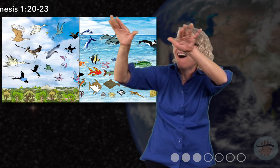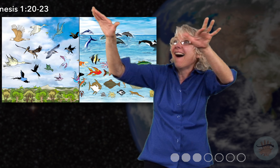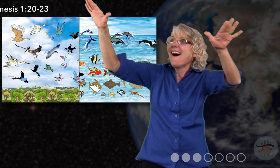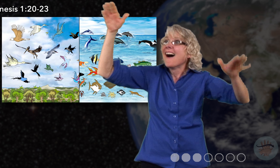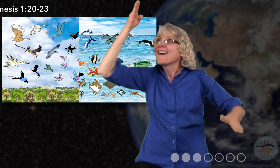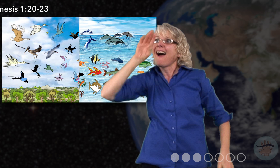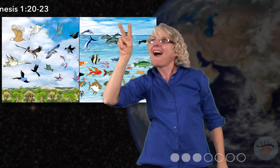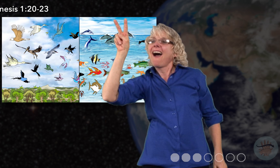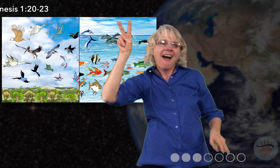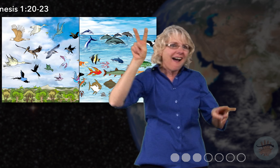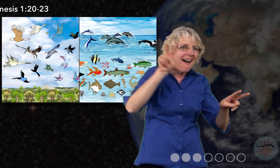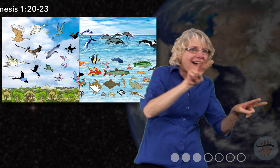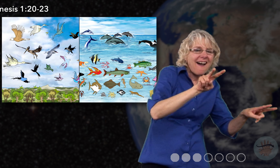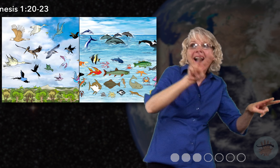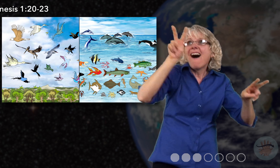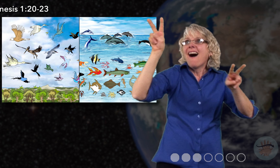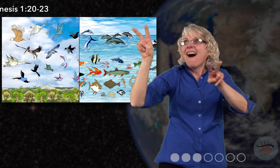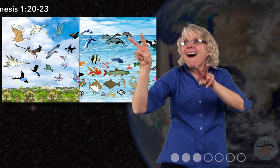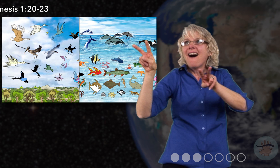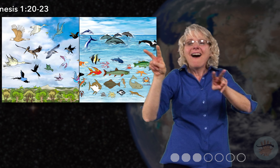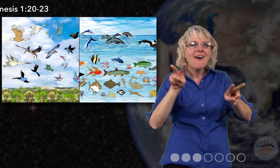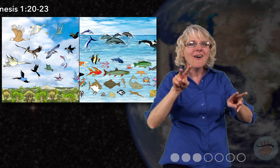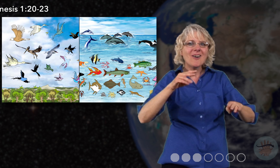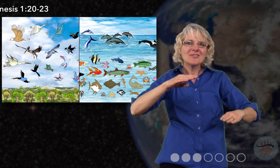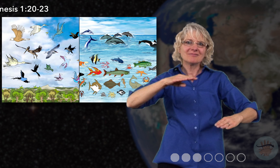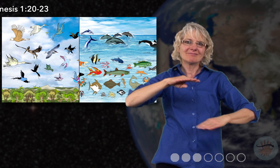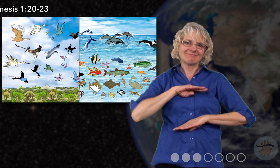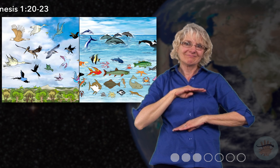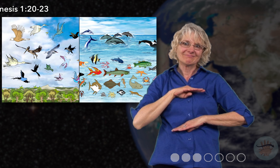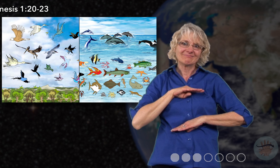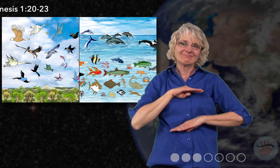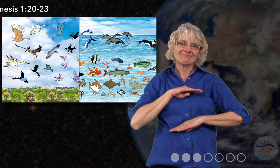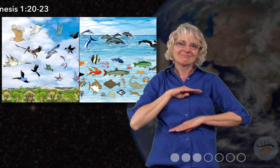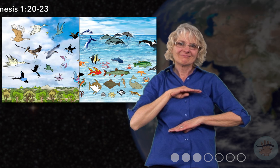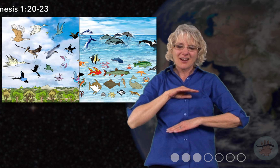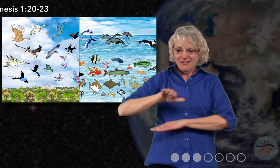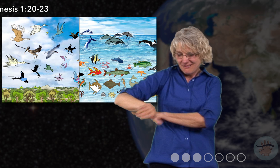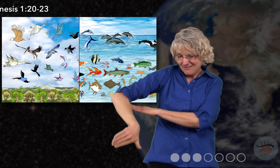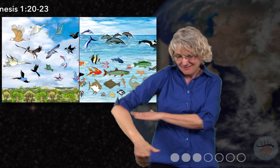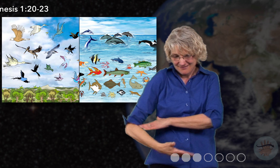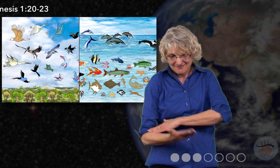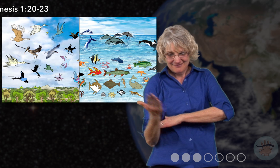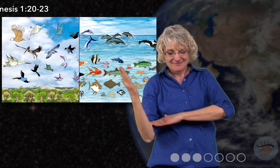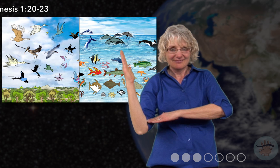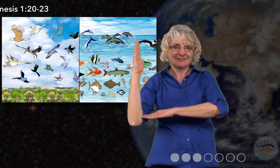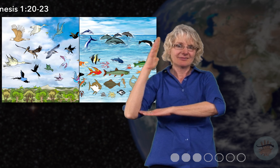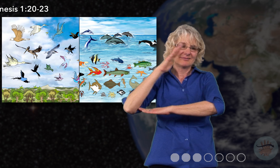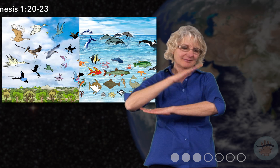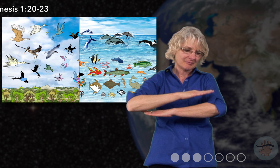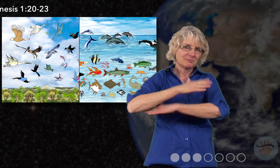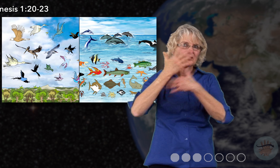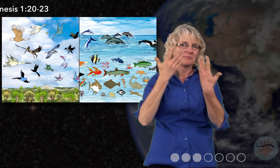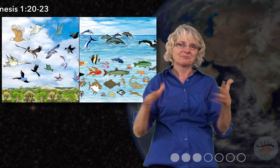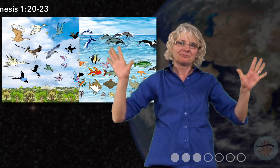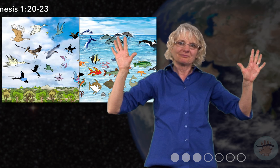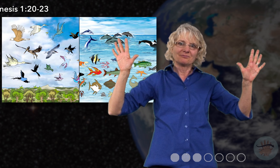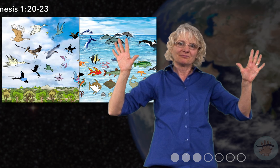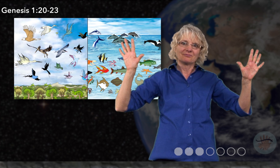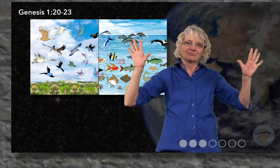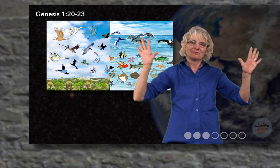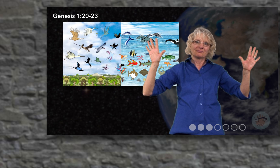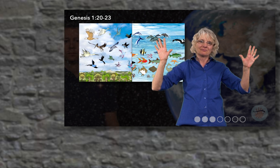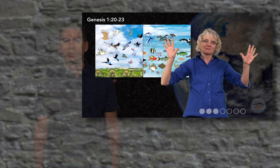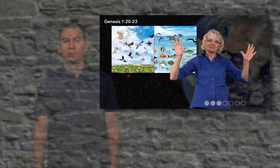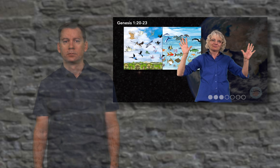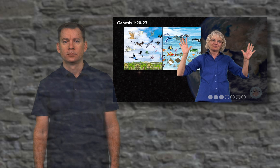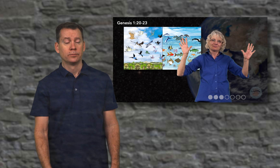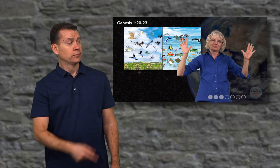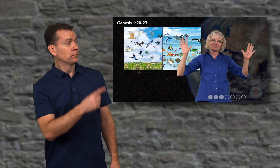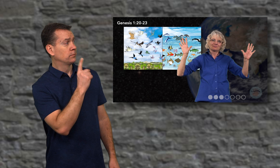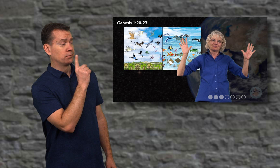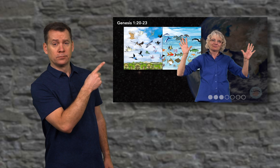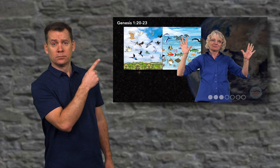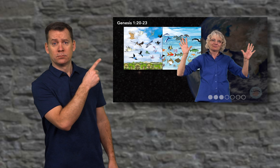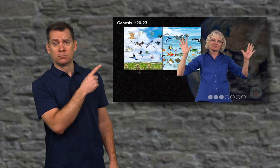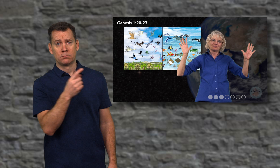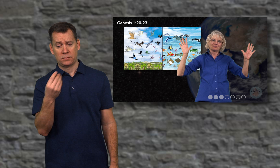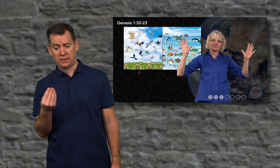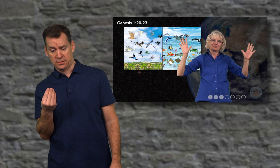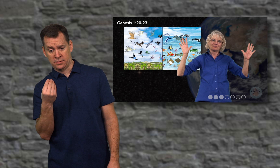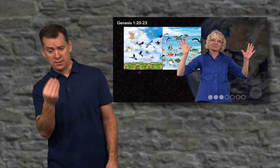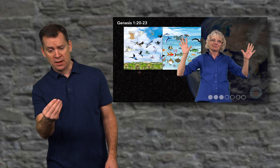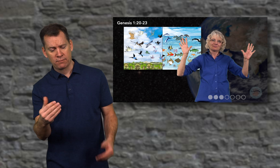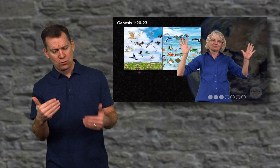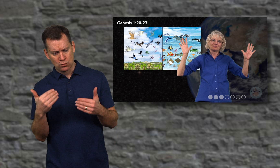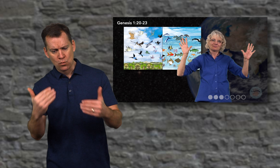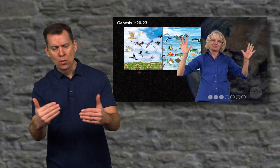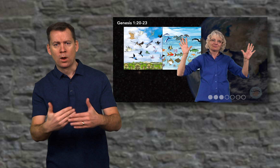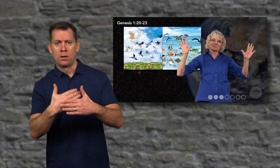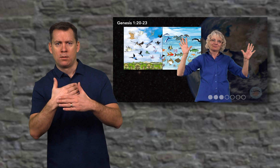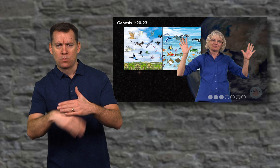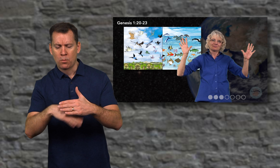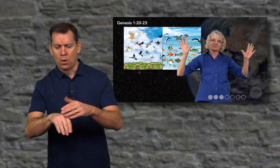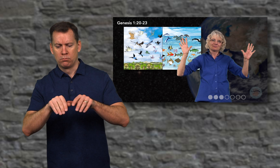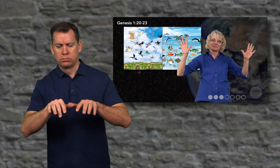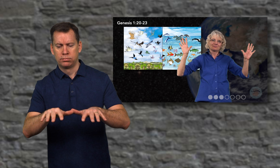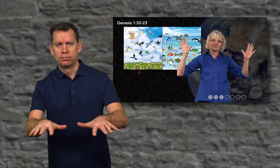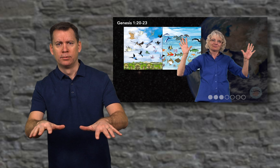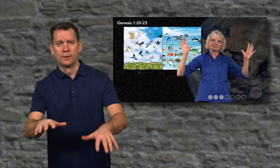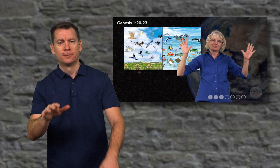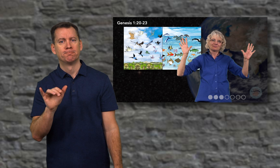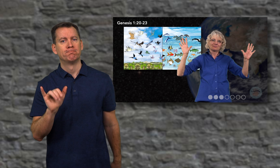And God saw that it was good.